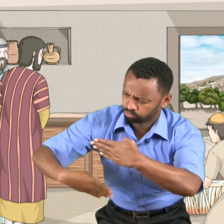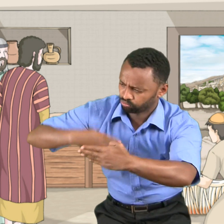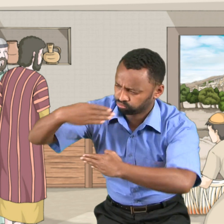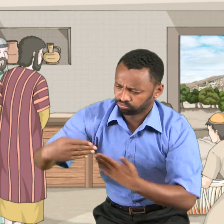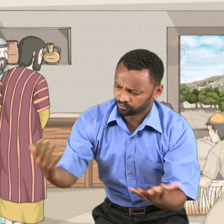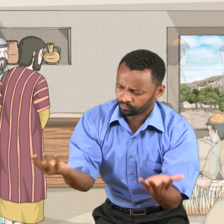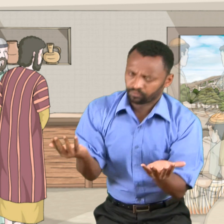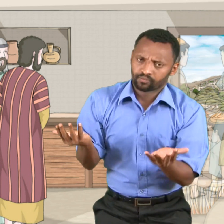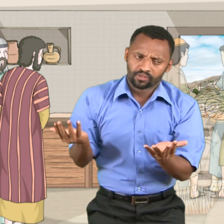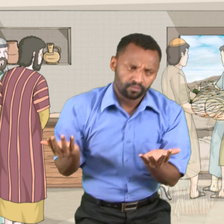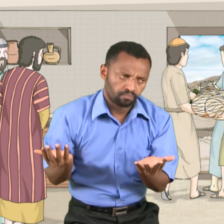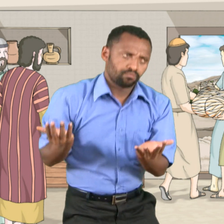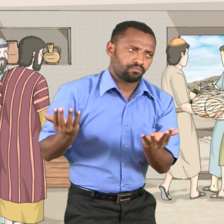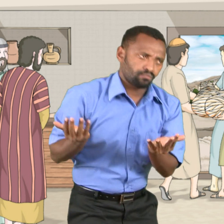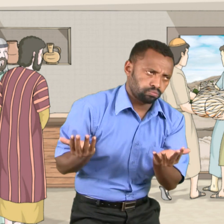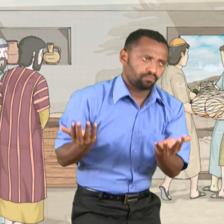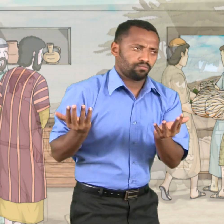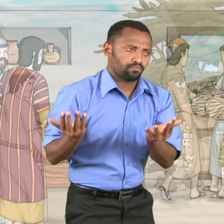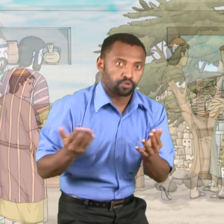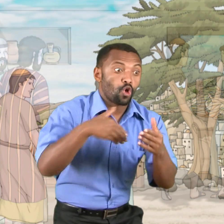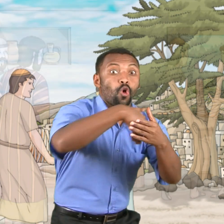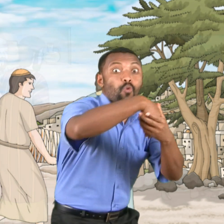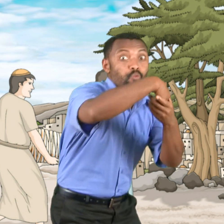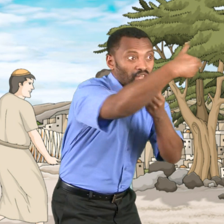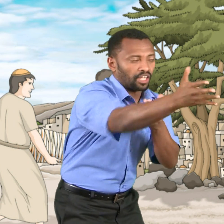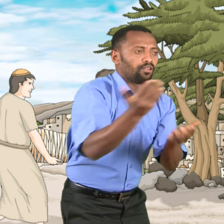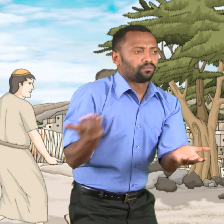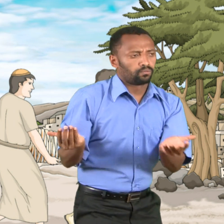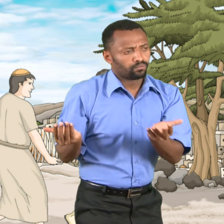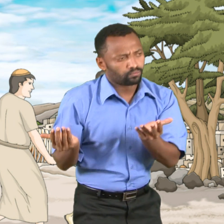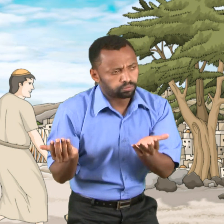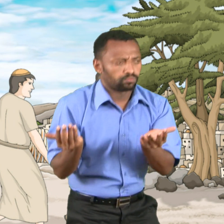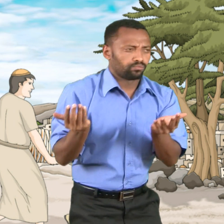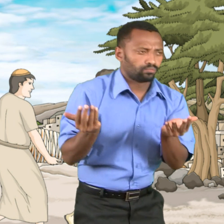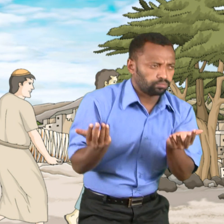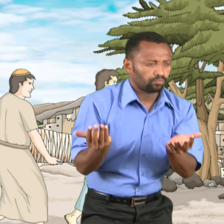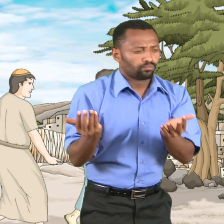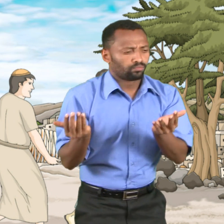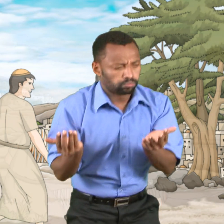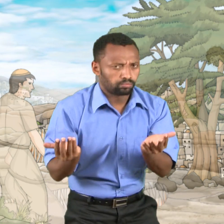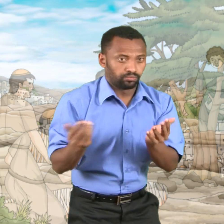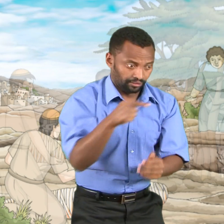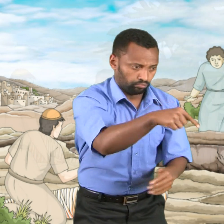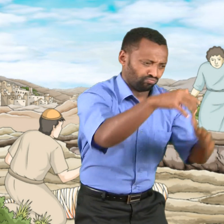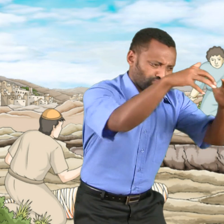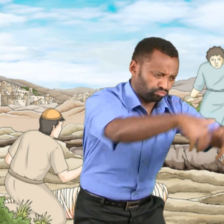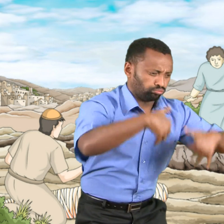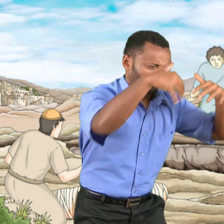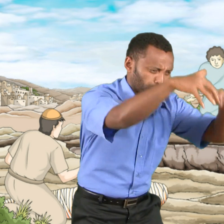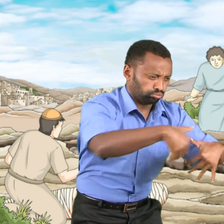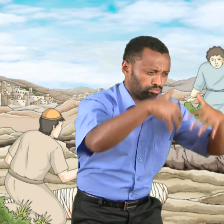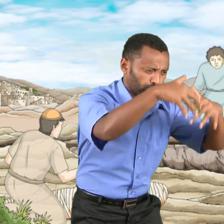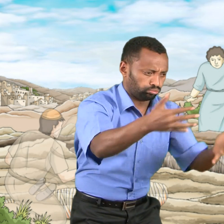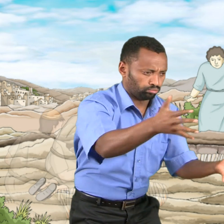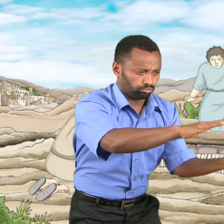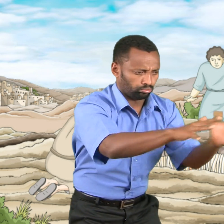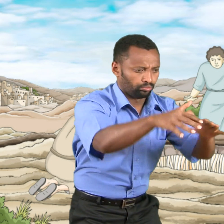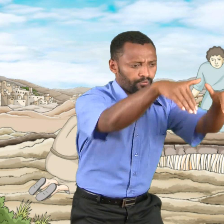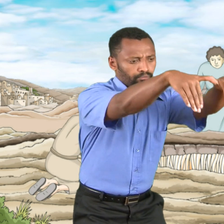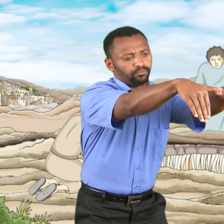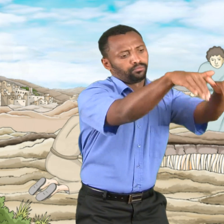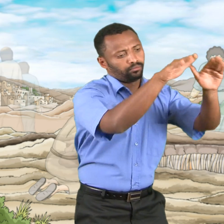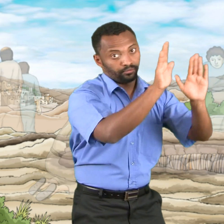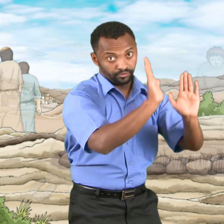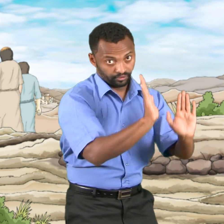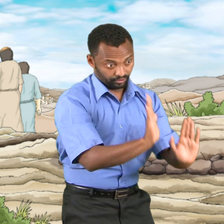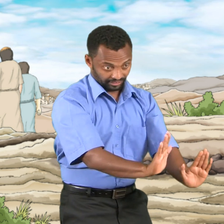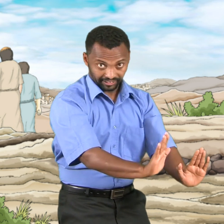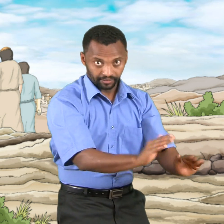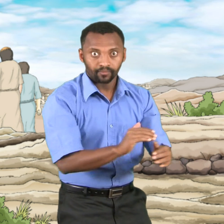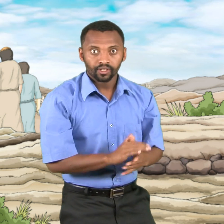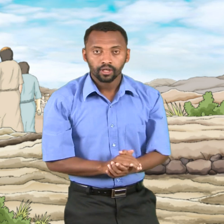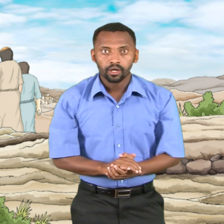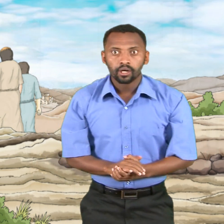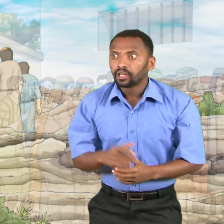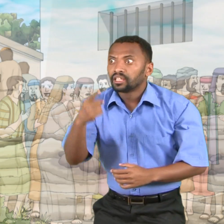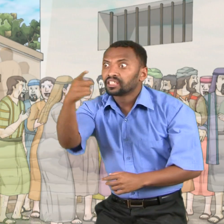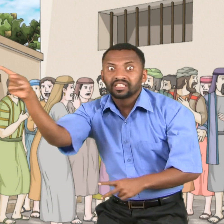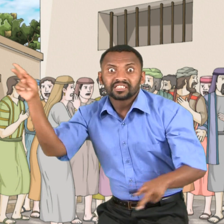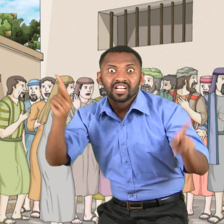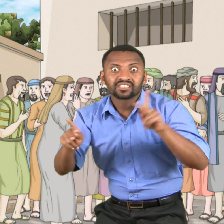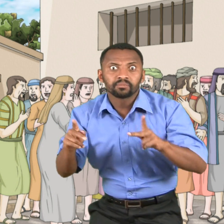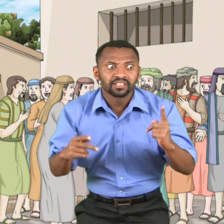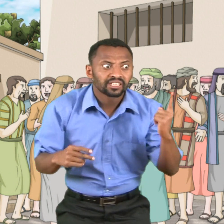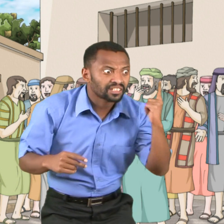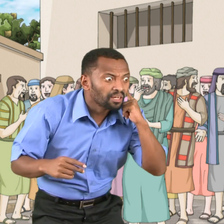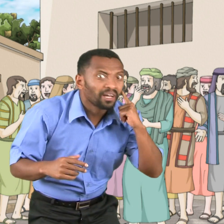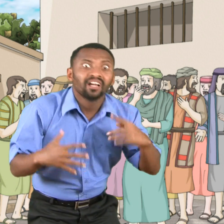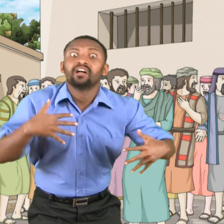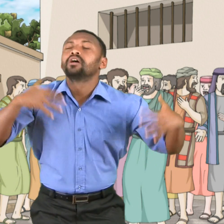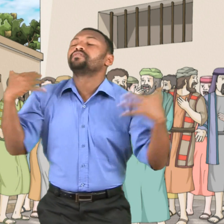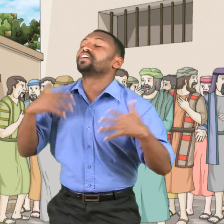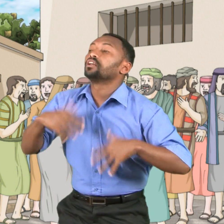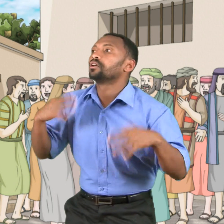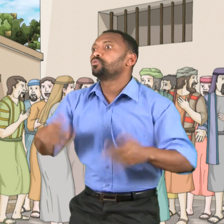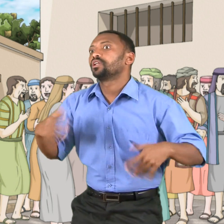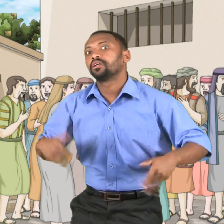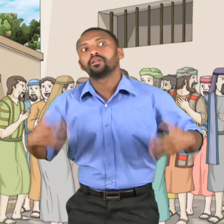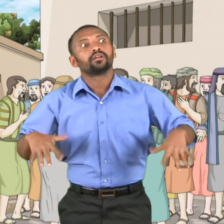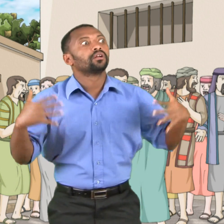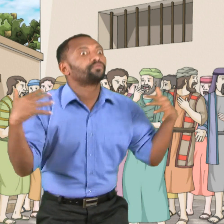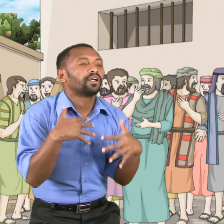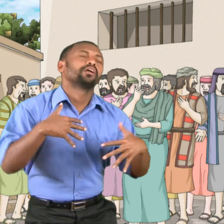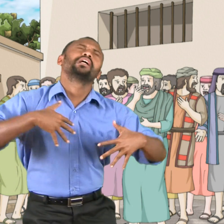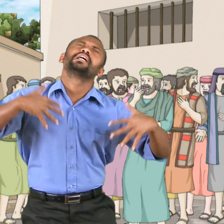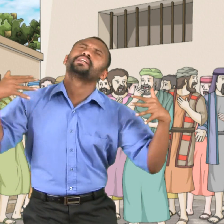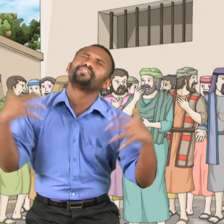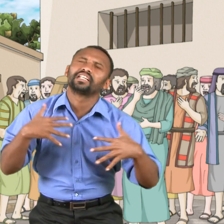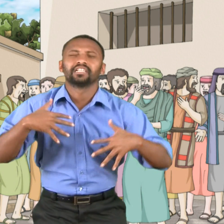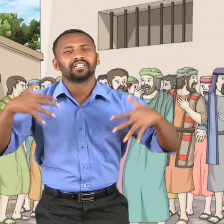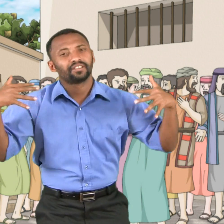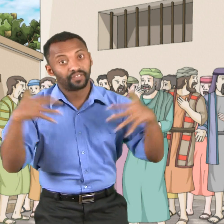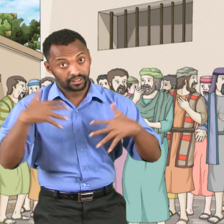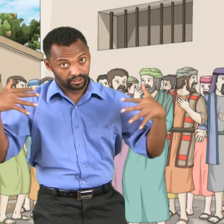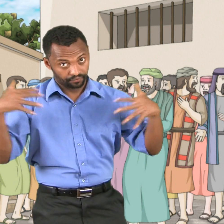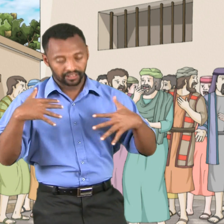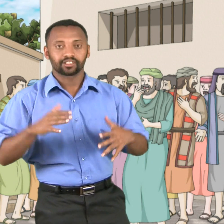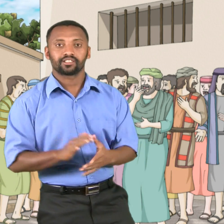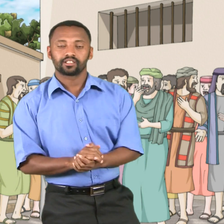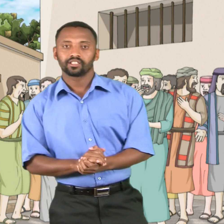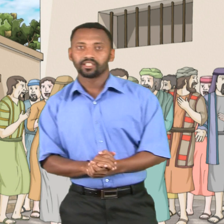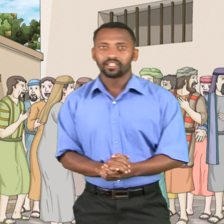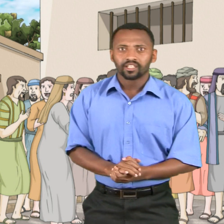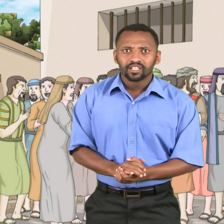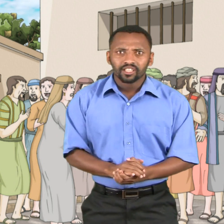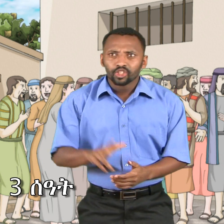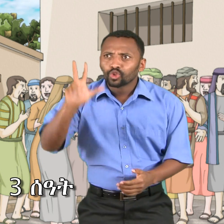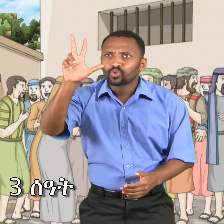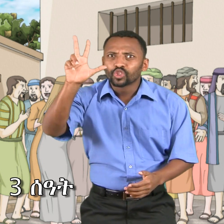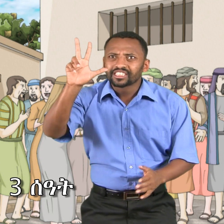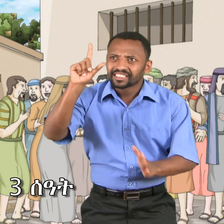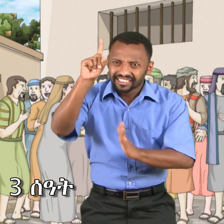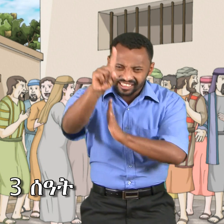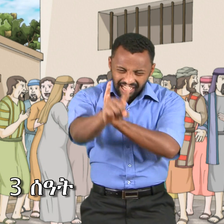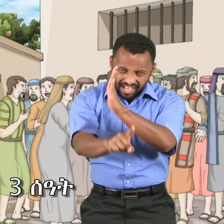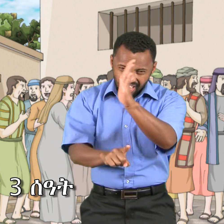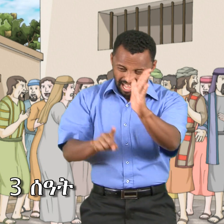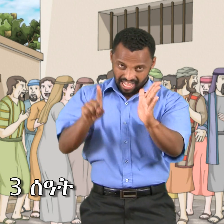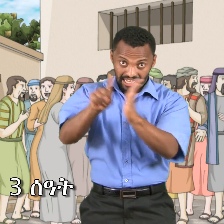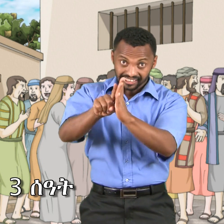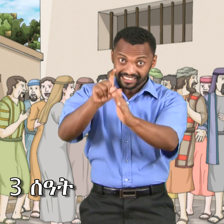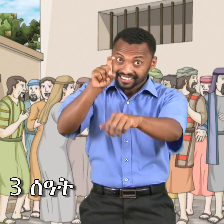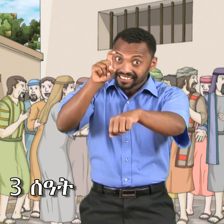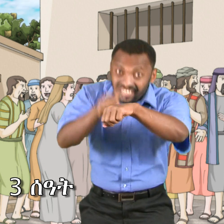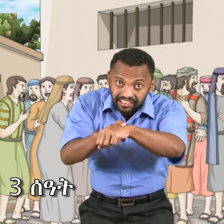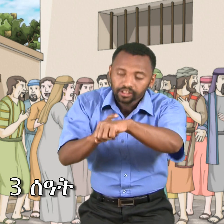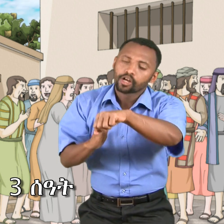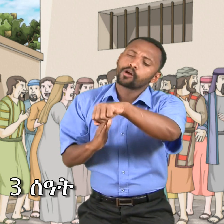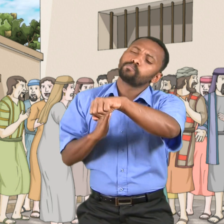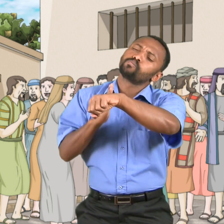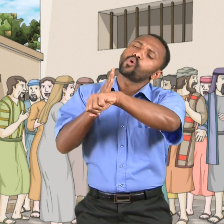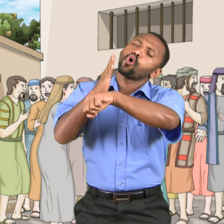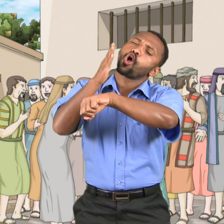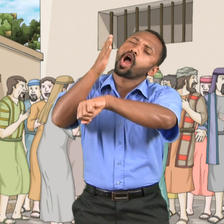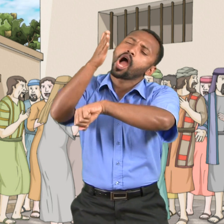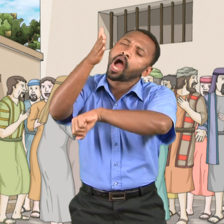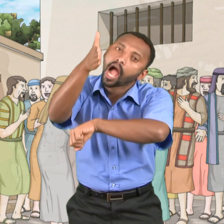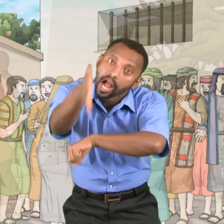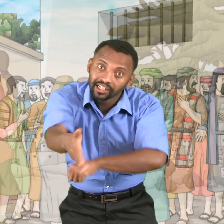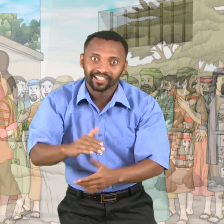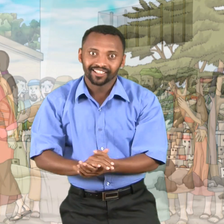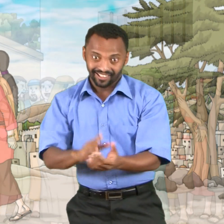Then the young men stepped forward, wrapped up his body, and carried him out and buried him.